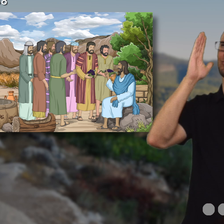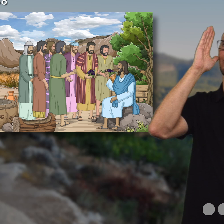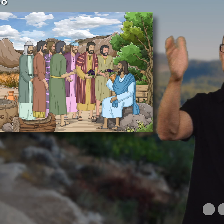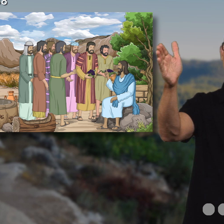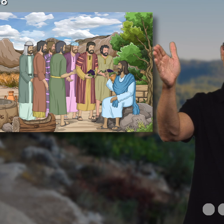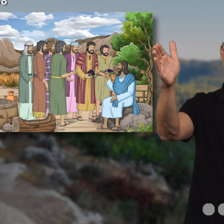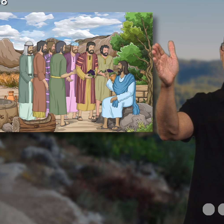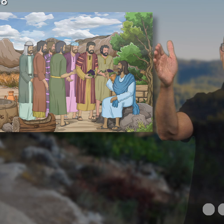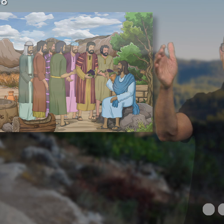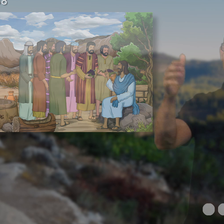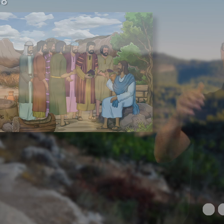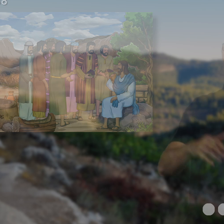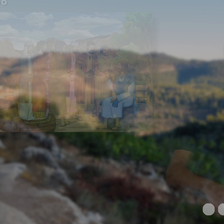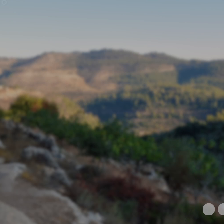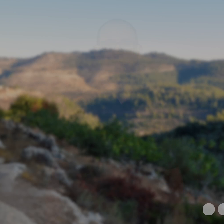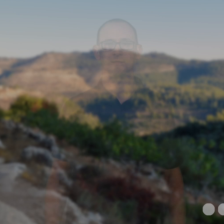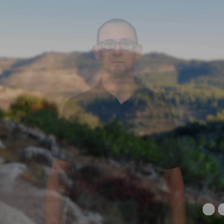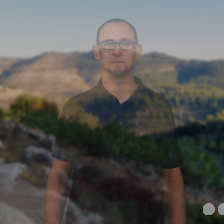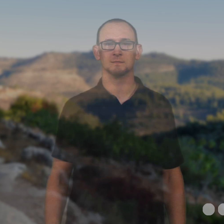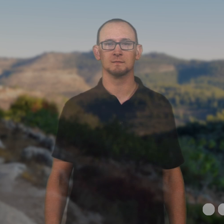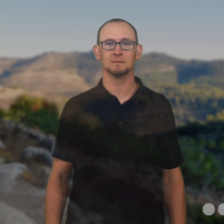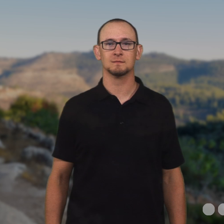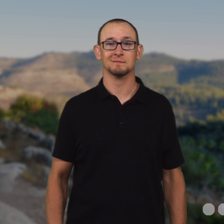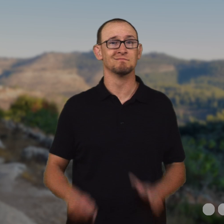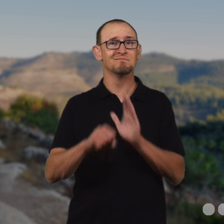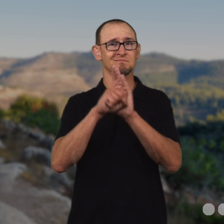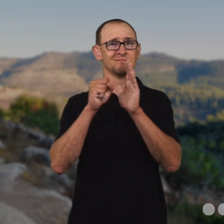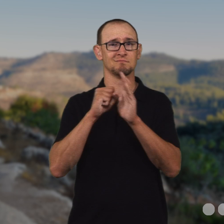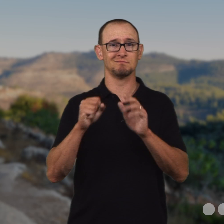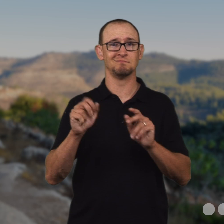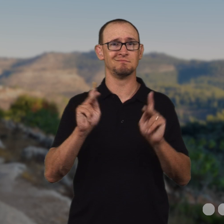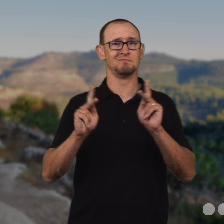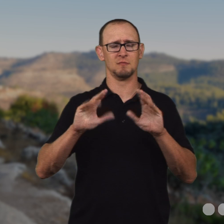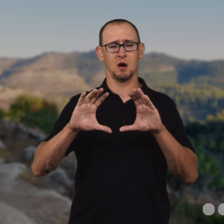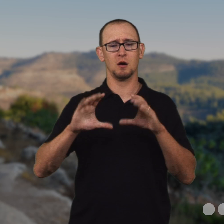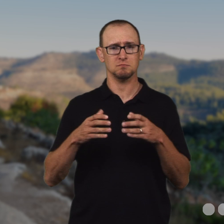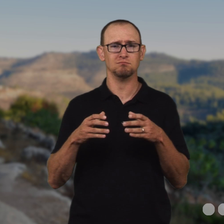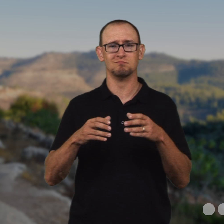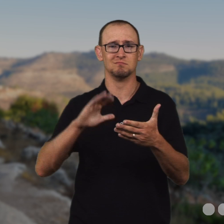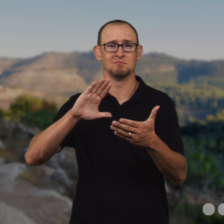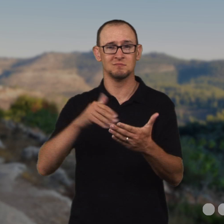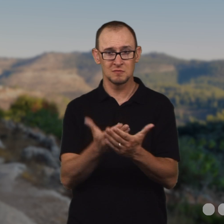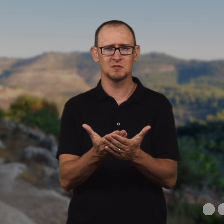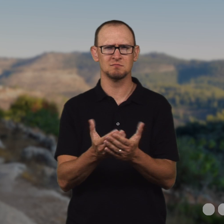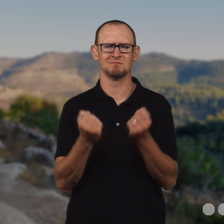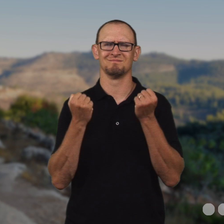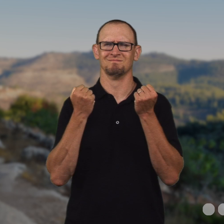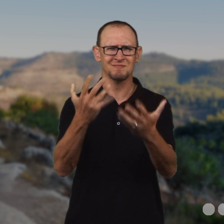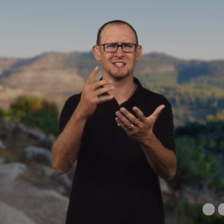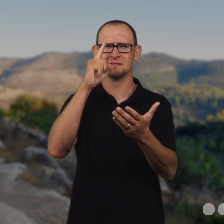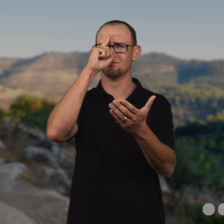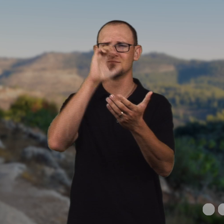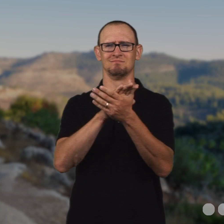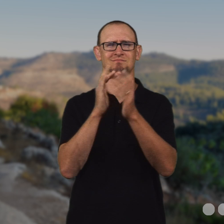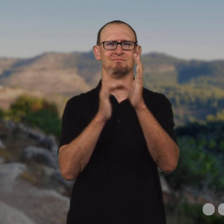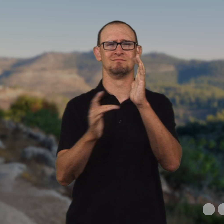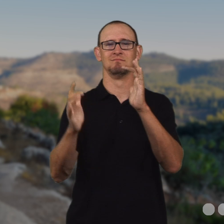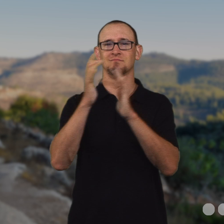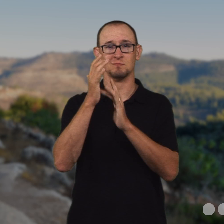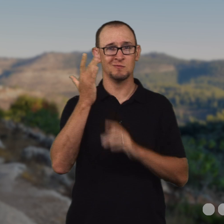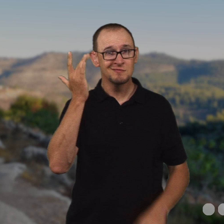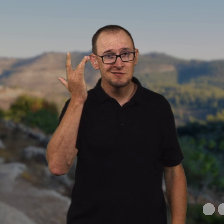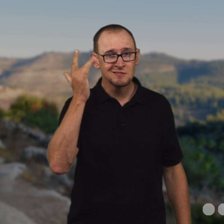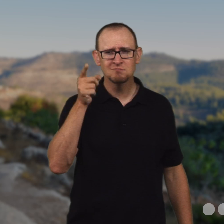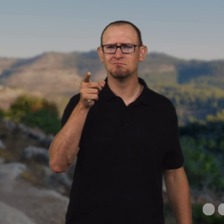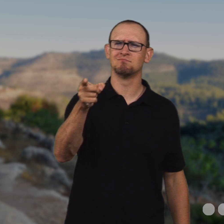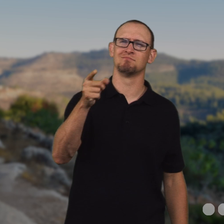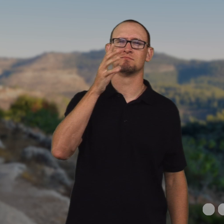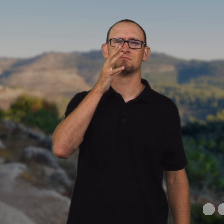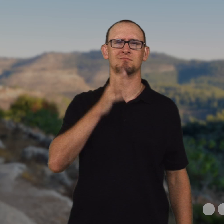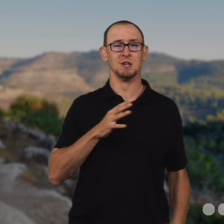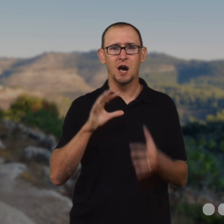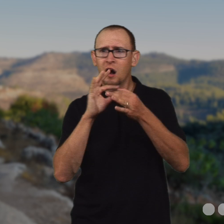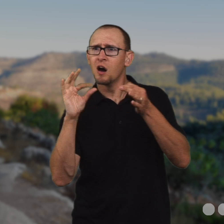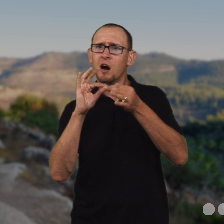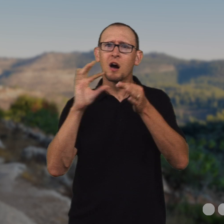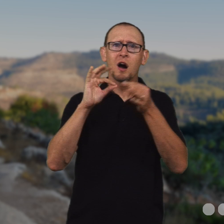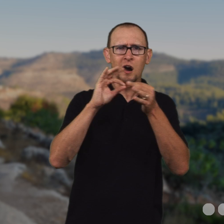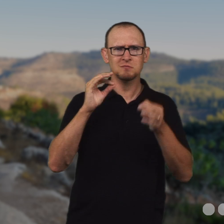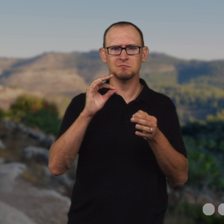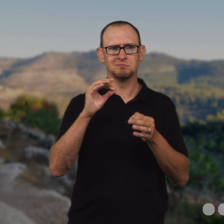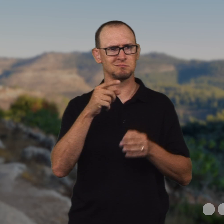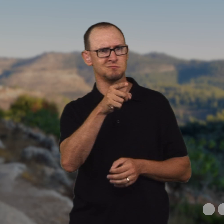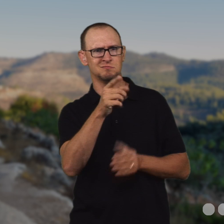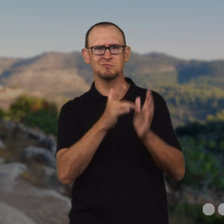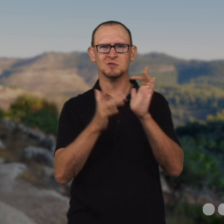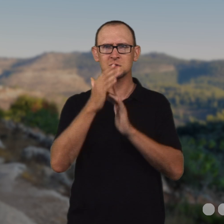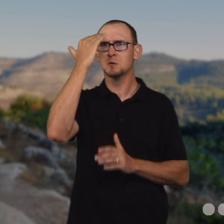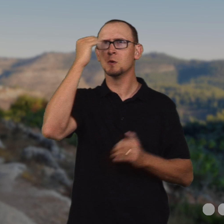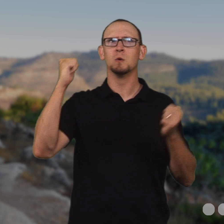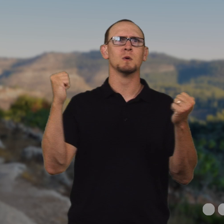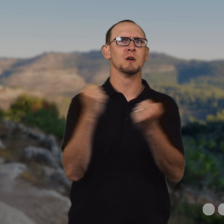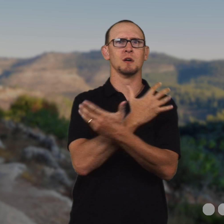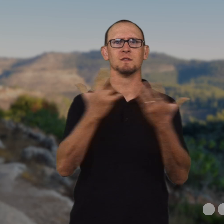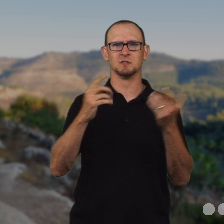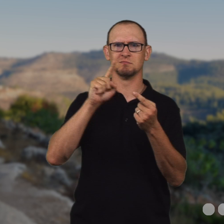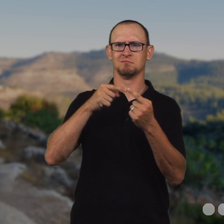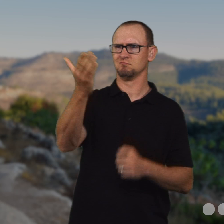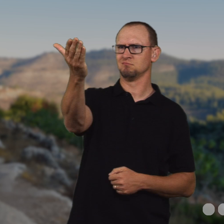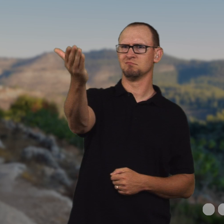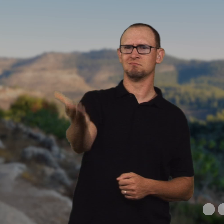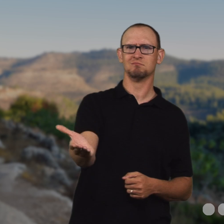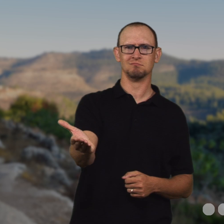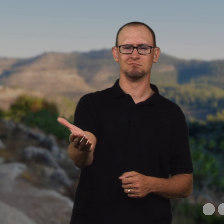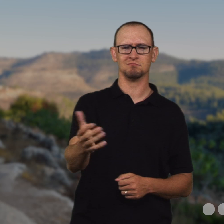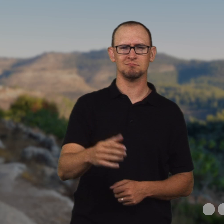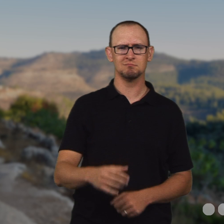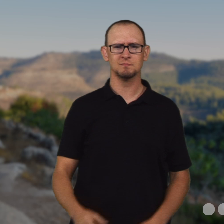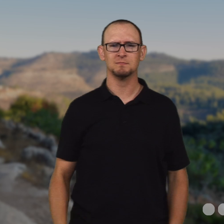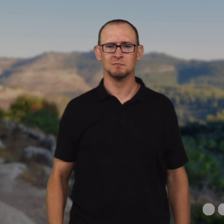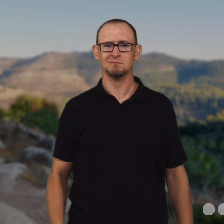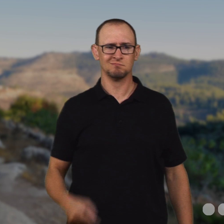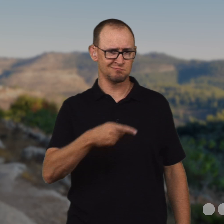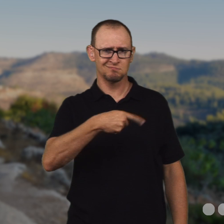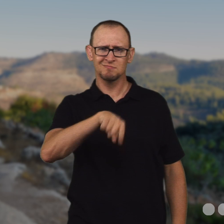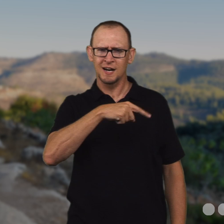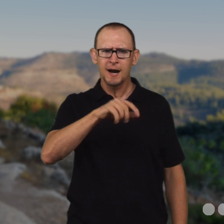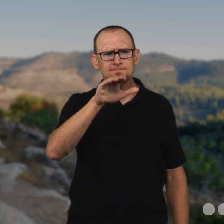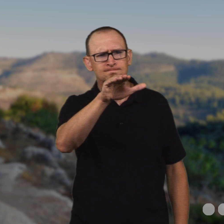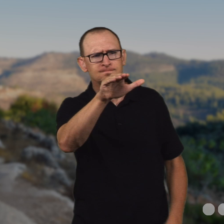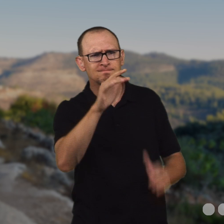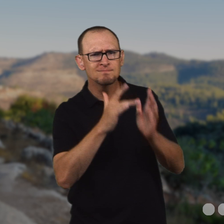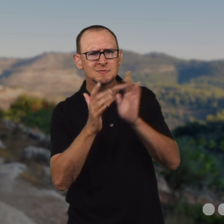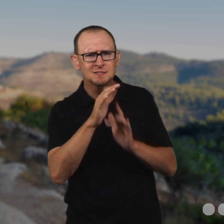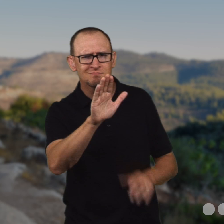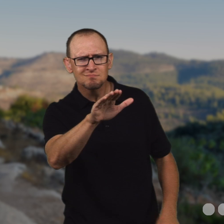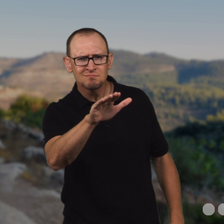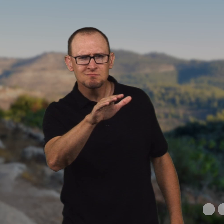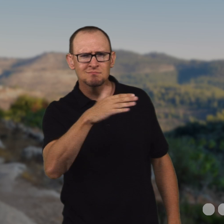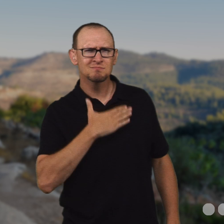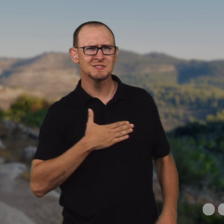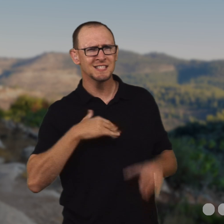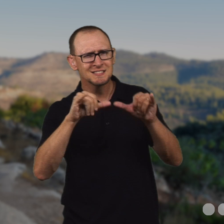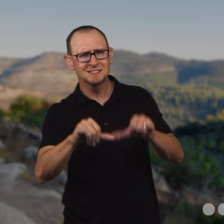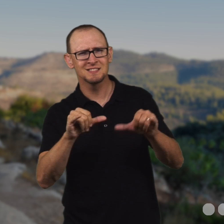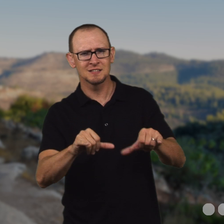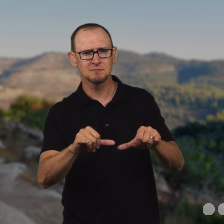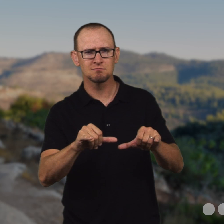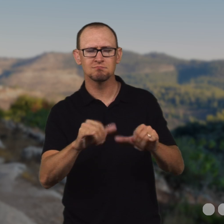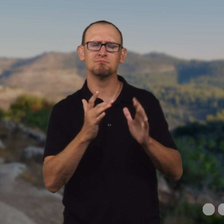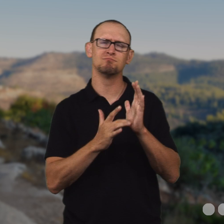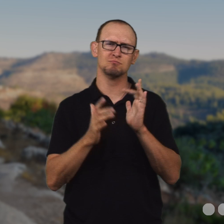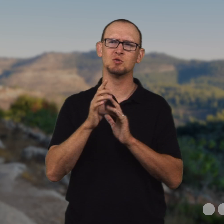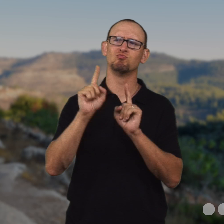Many of the Samaritans from that town believed in Jesus because of the woman’s testimony, “He told me everything I ever did.”